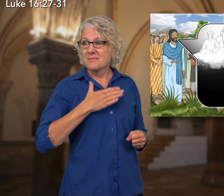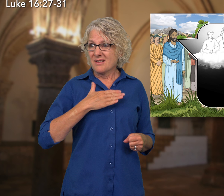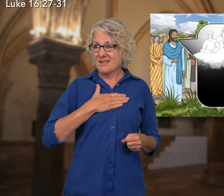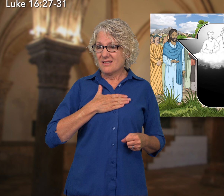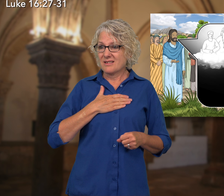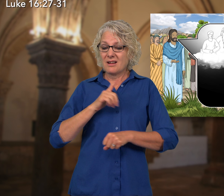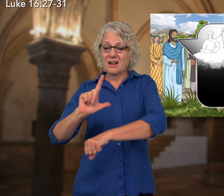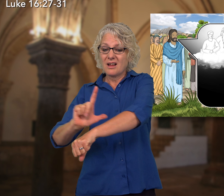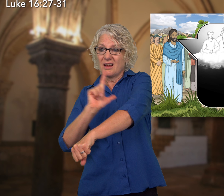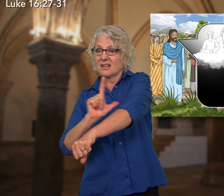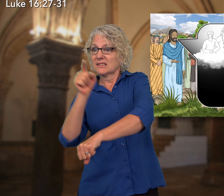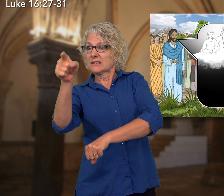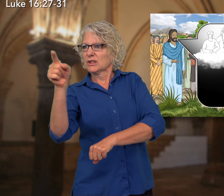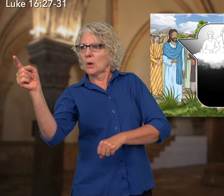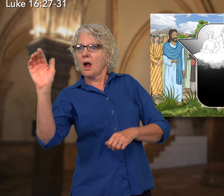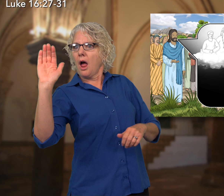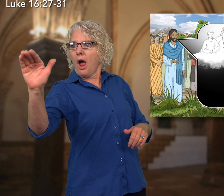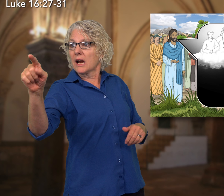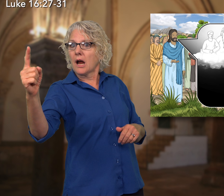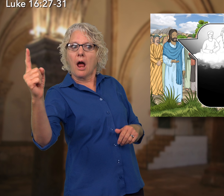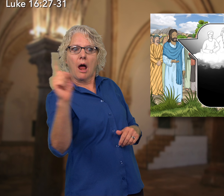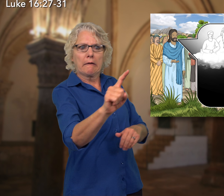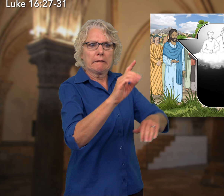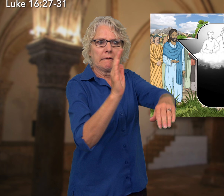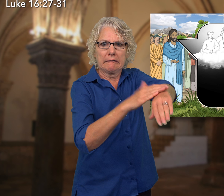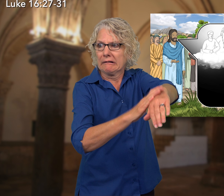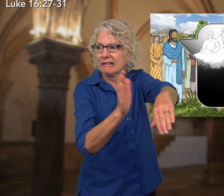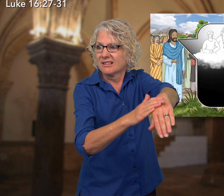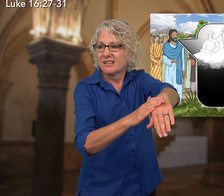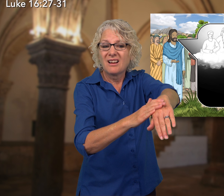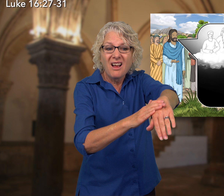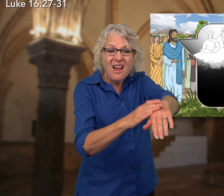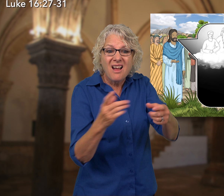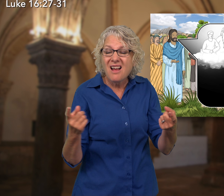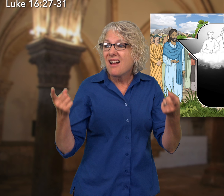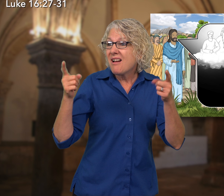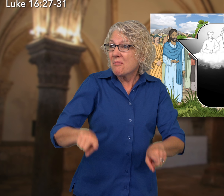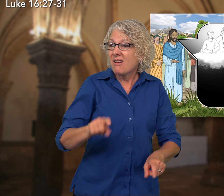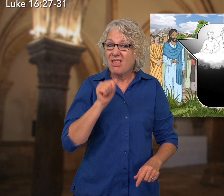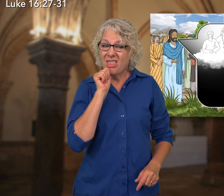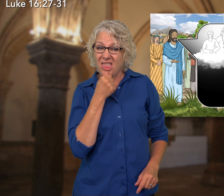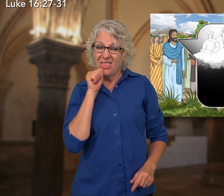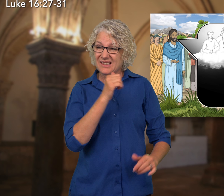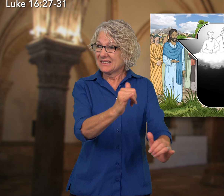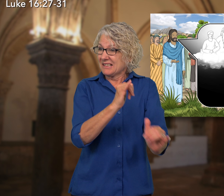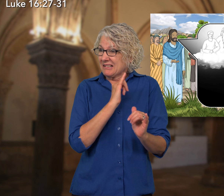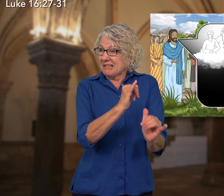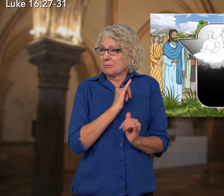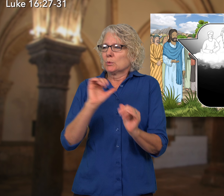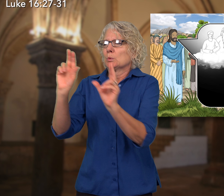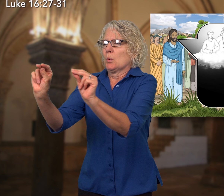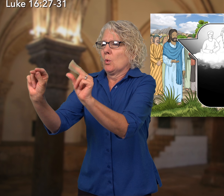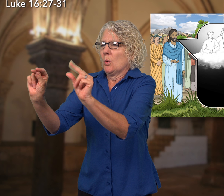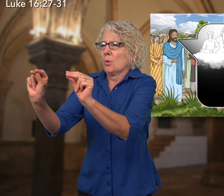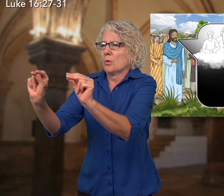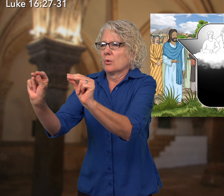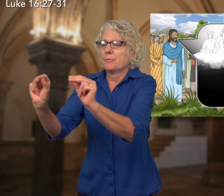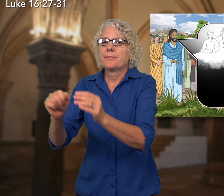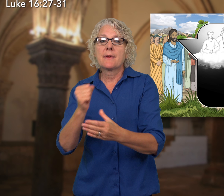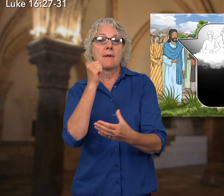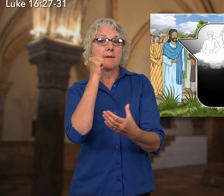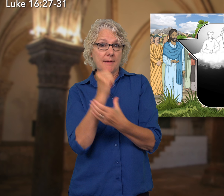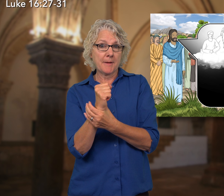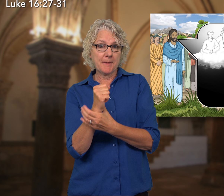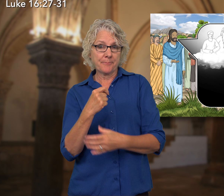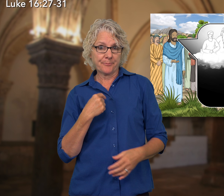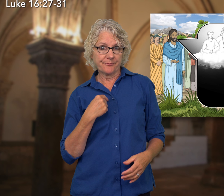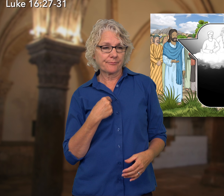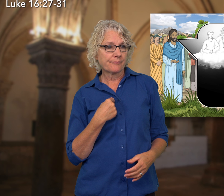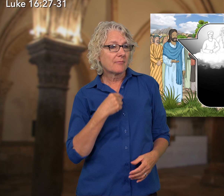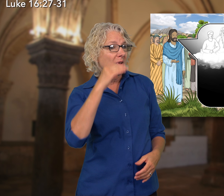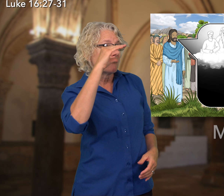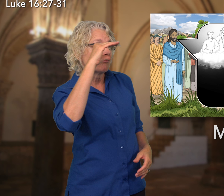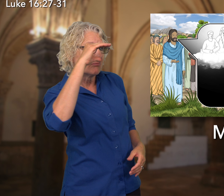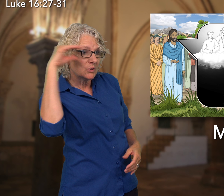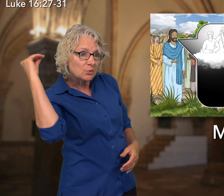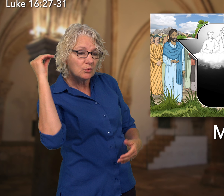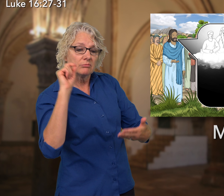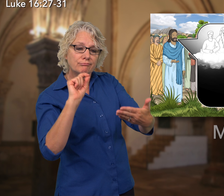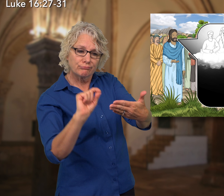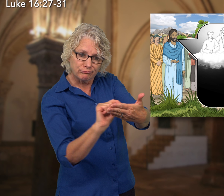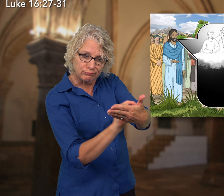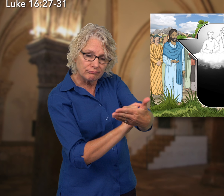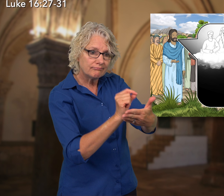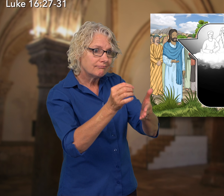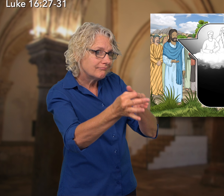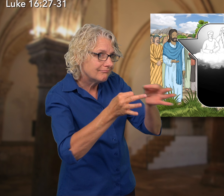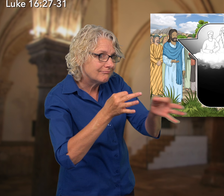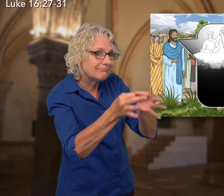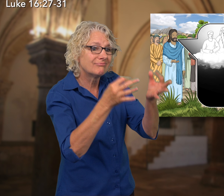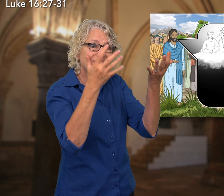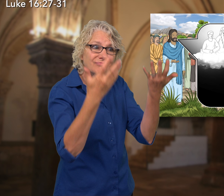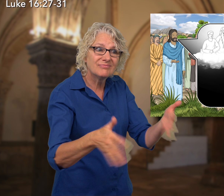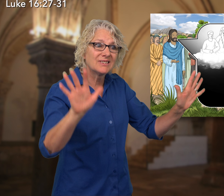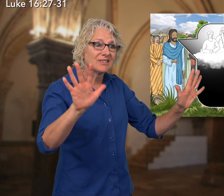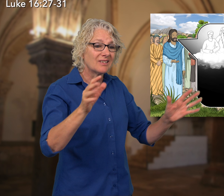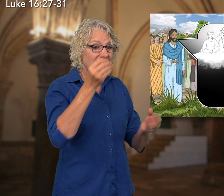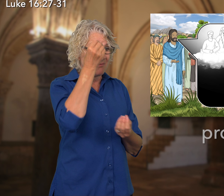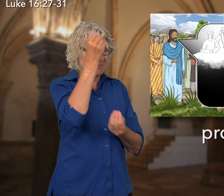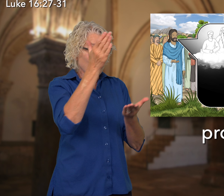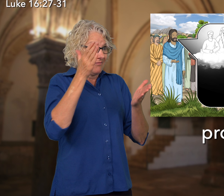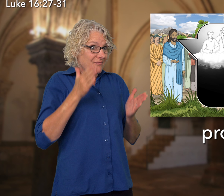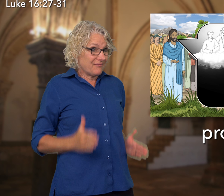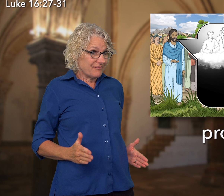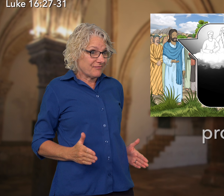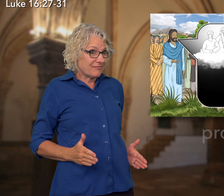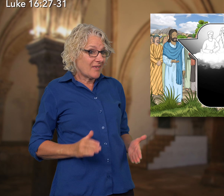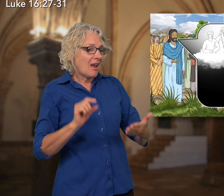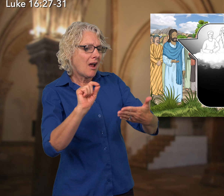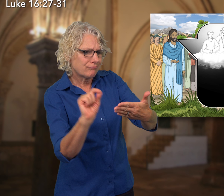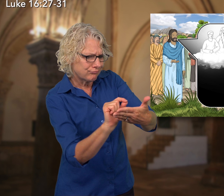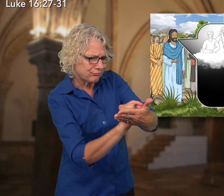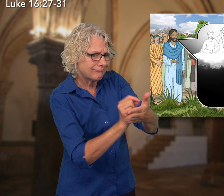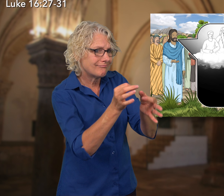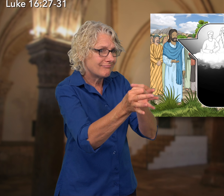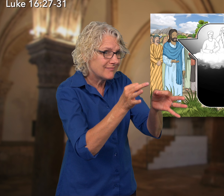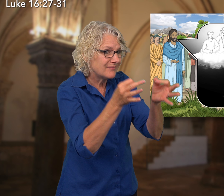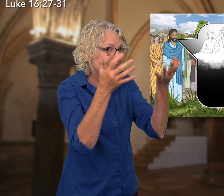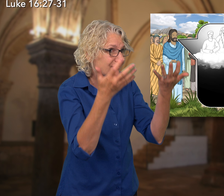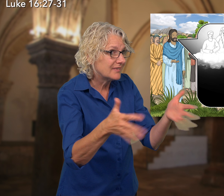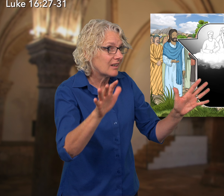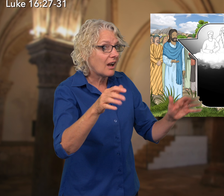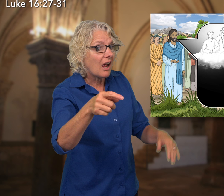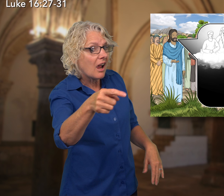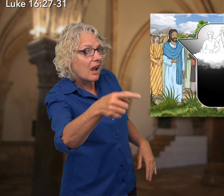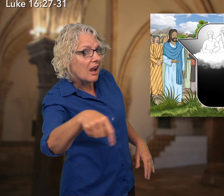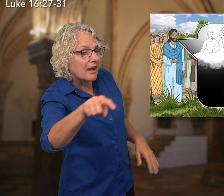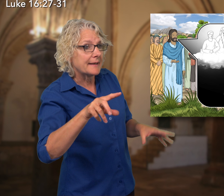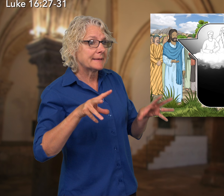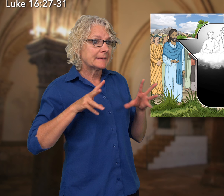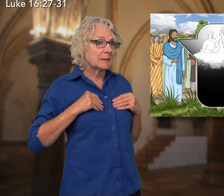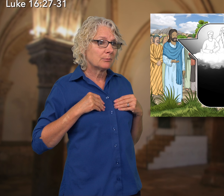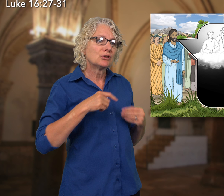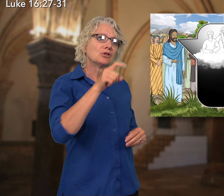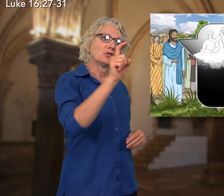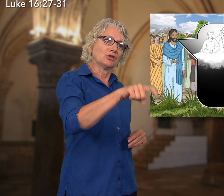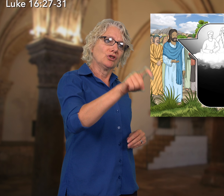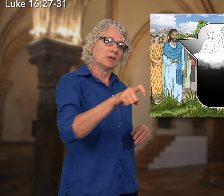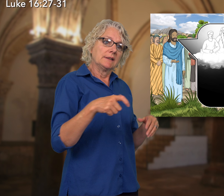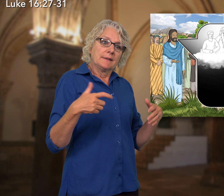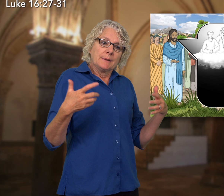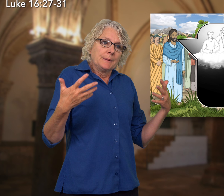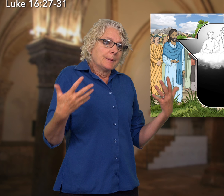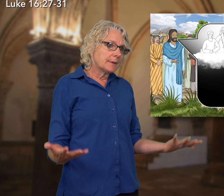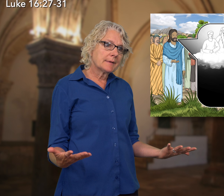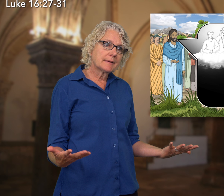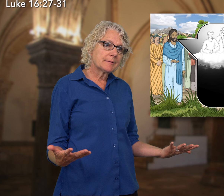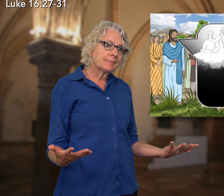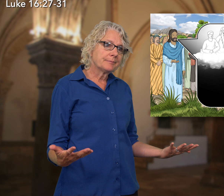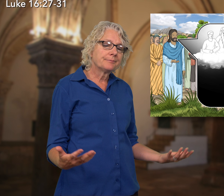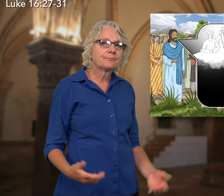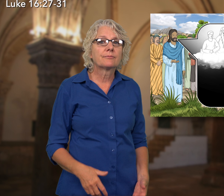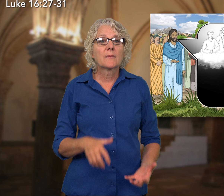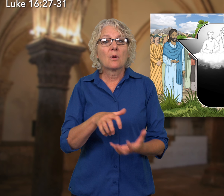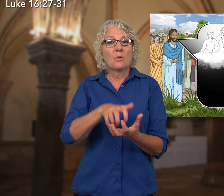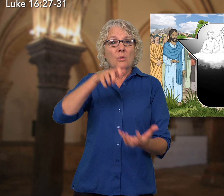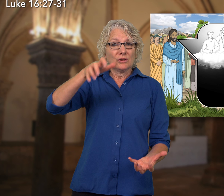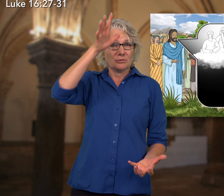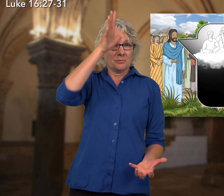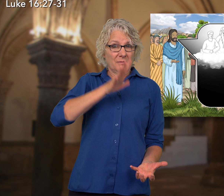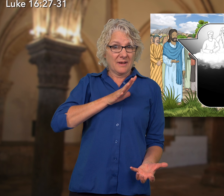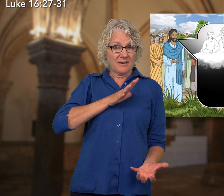Let him warn them, so that they will not also end up in this place of torment.’ But Abraham replied, ‘They have Moses and the prophets;